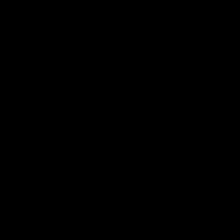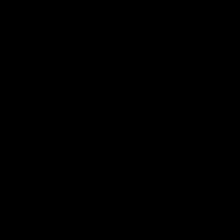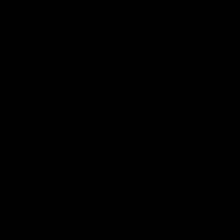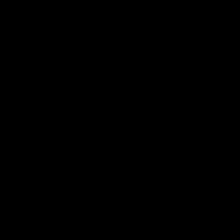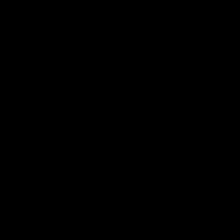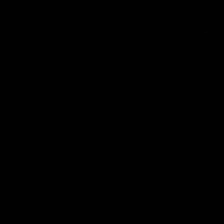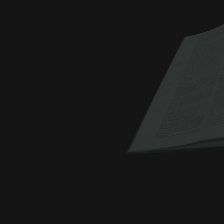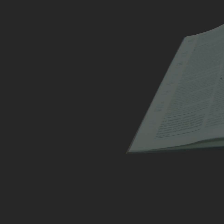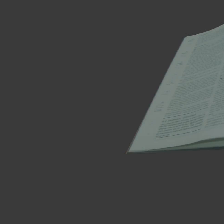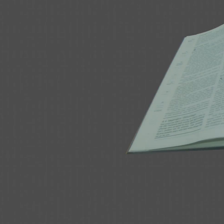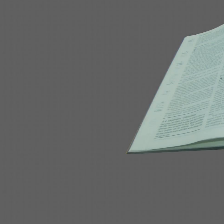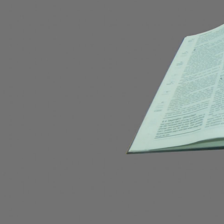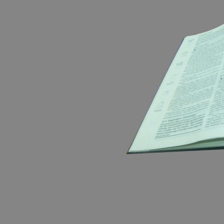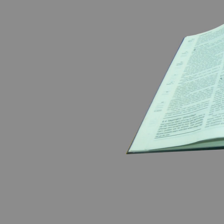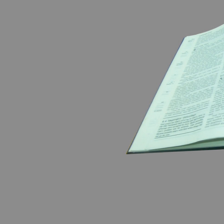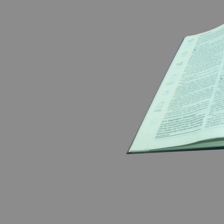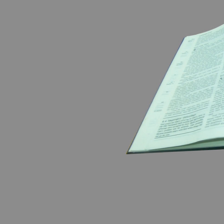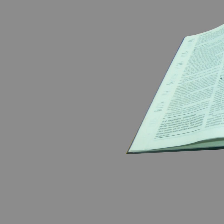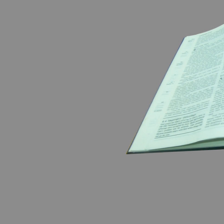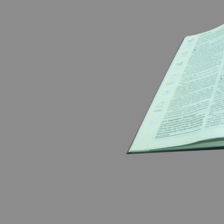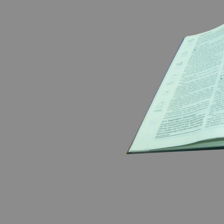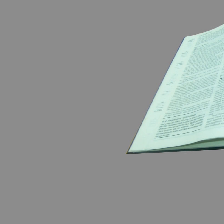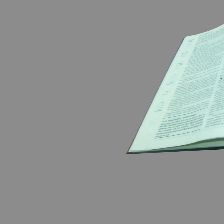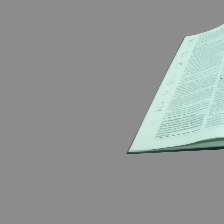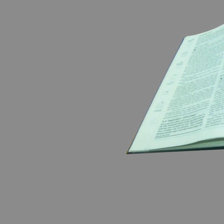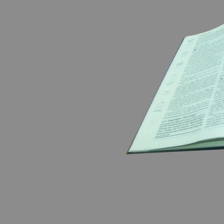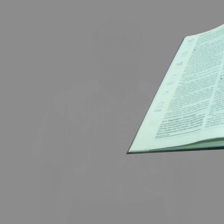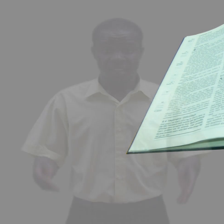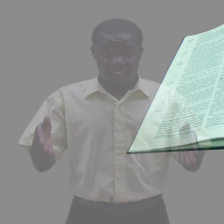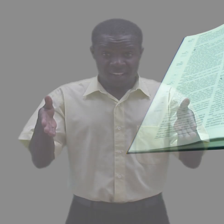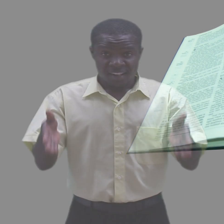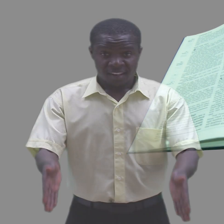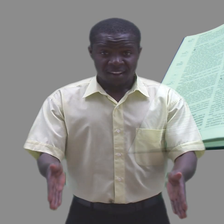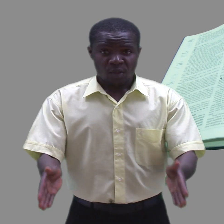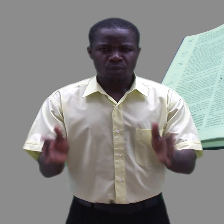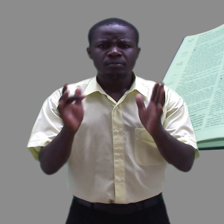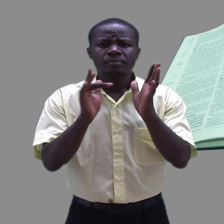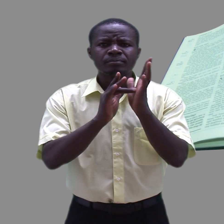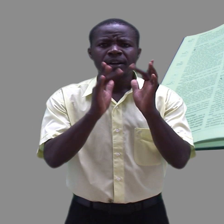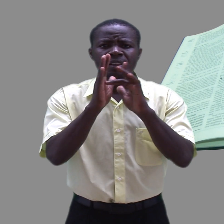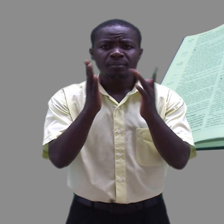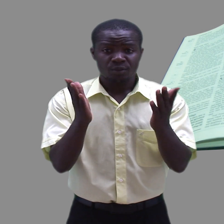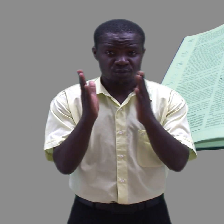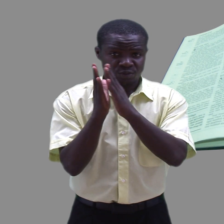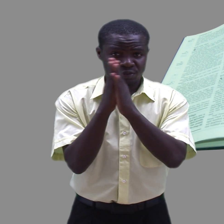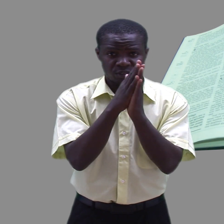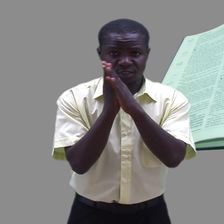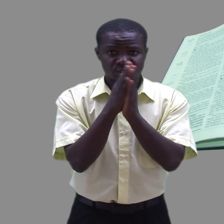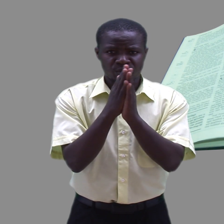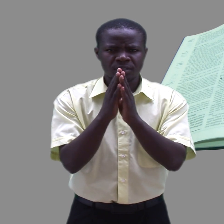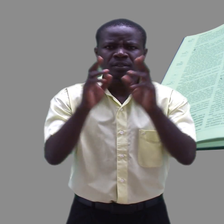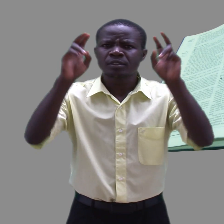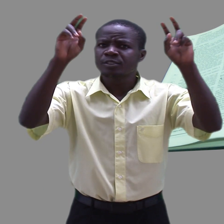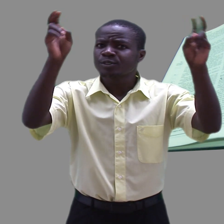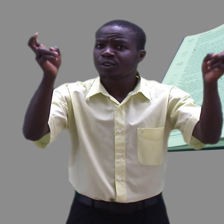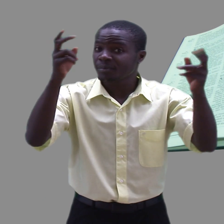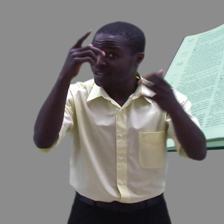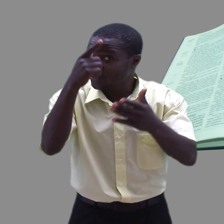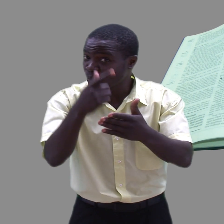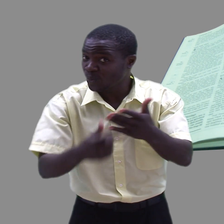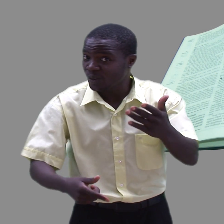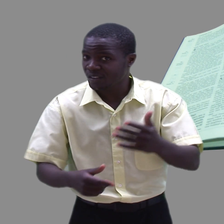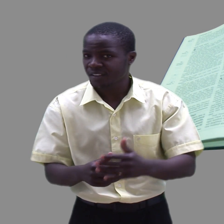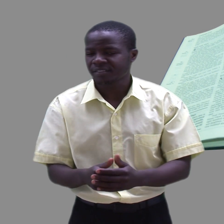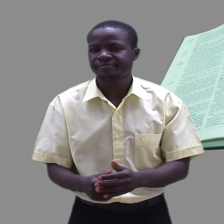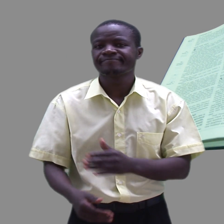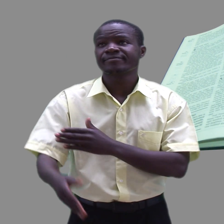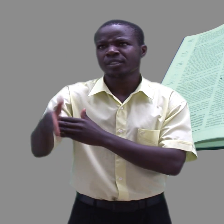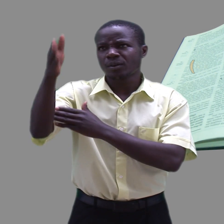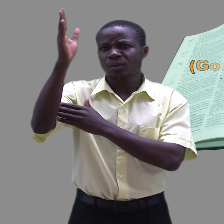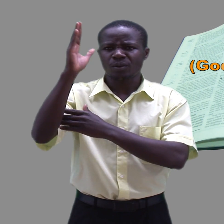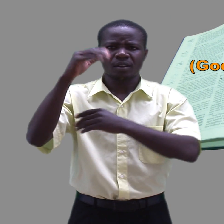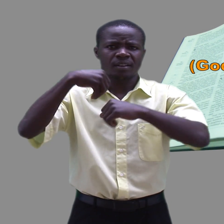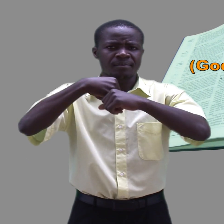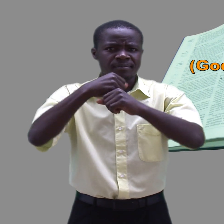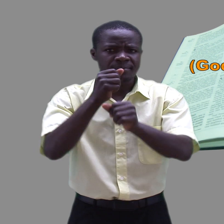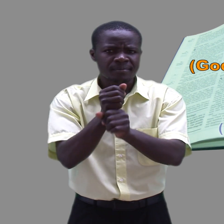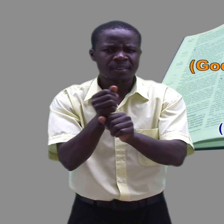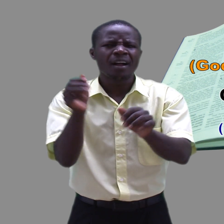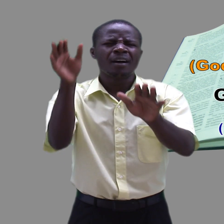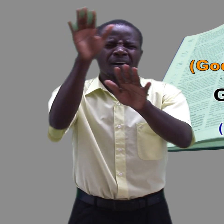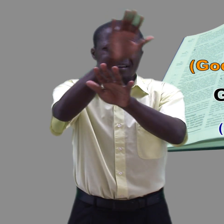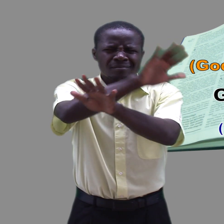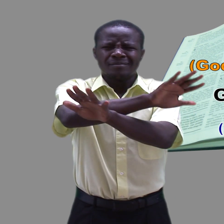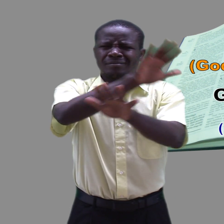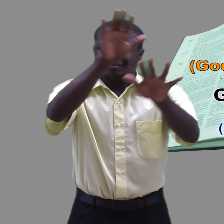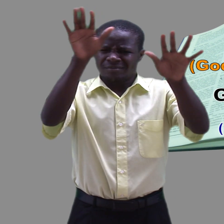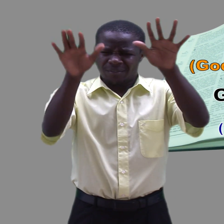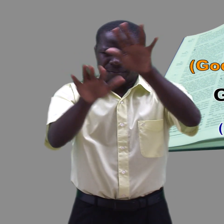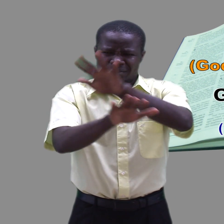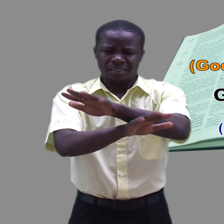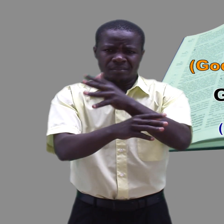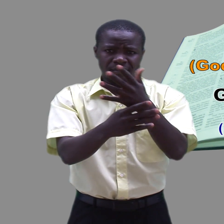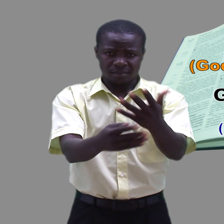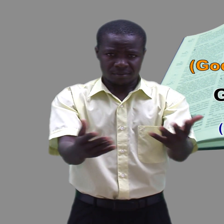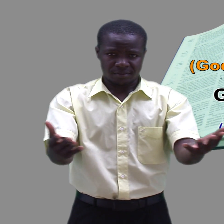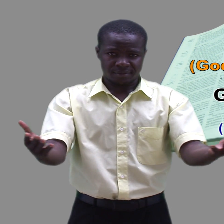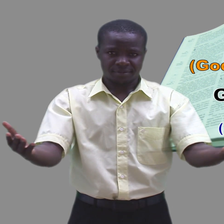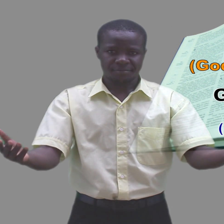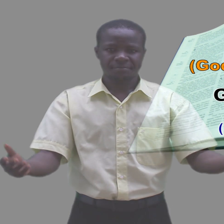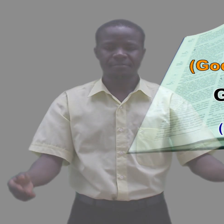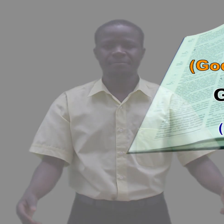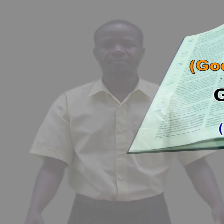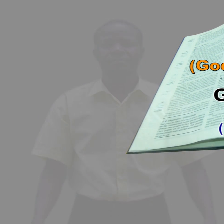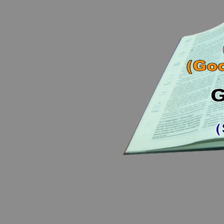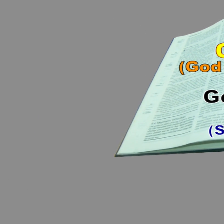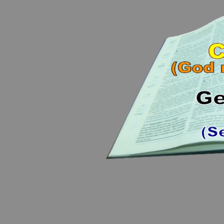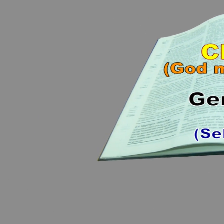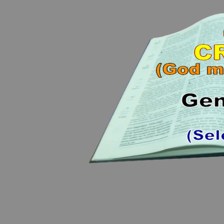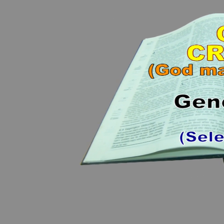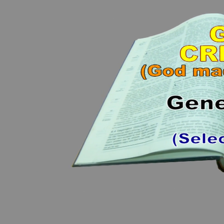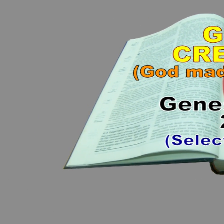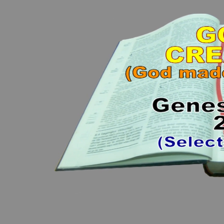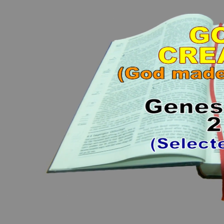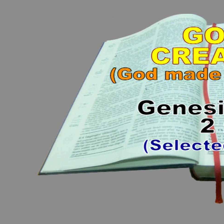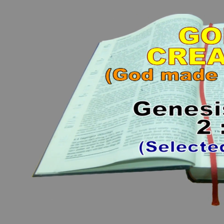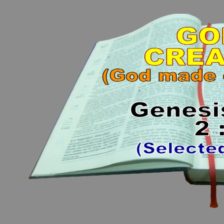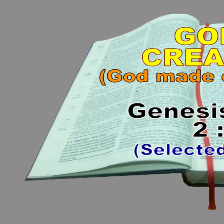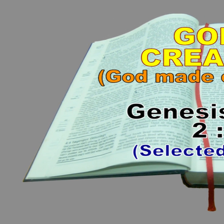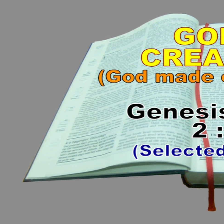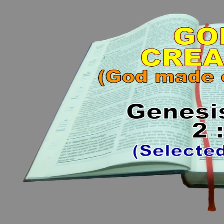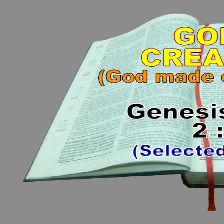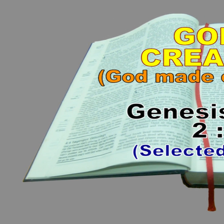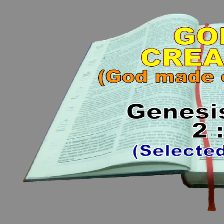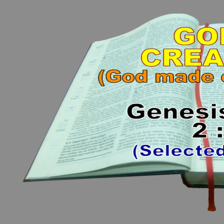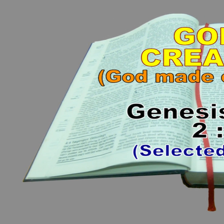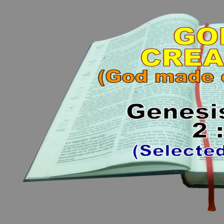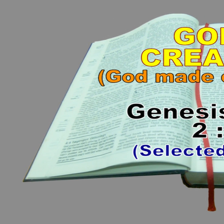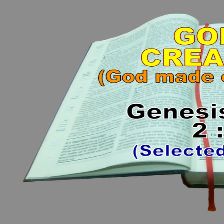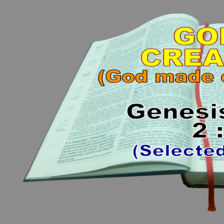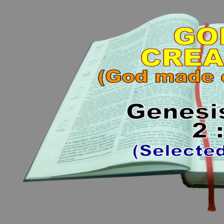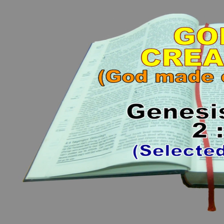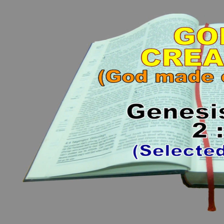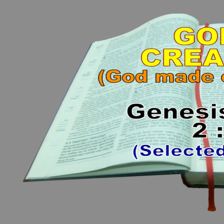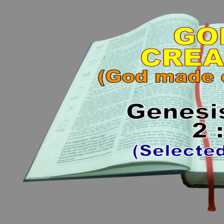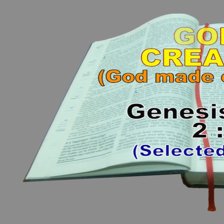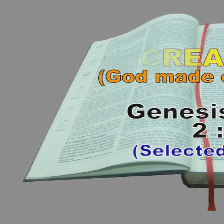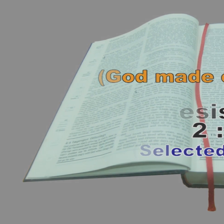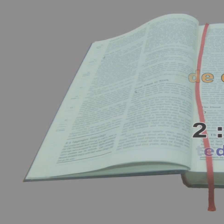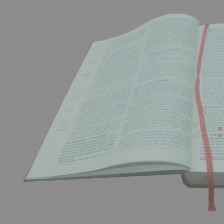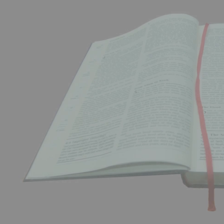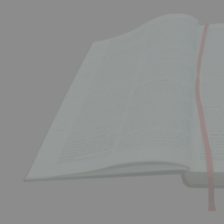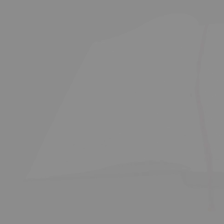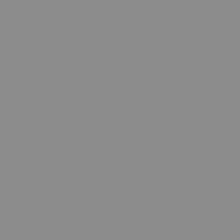God's creation